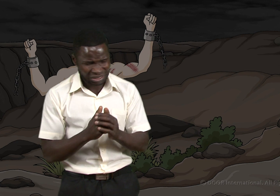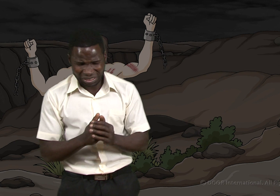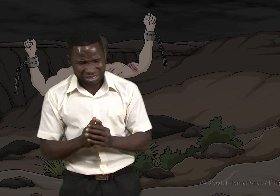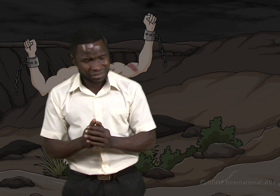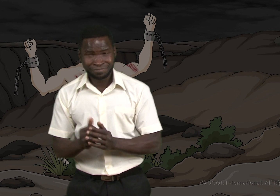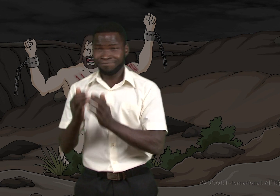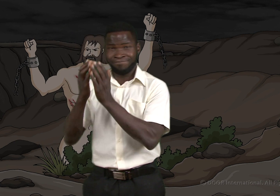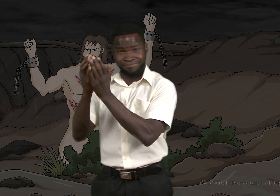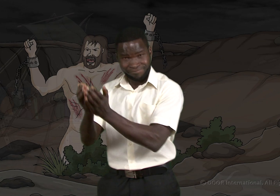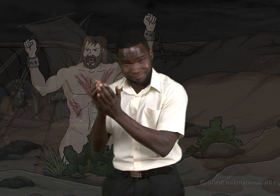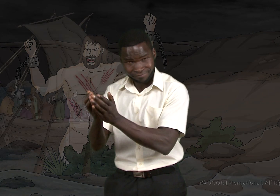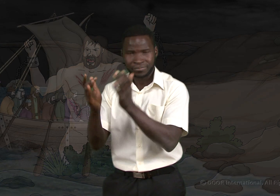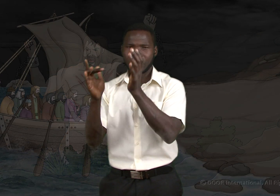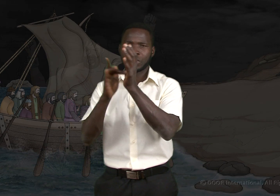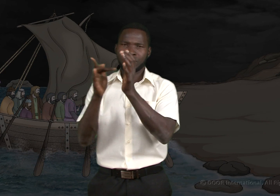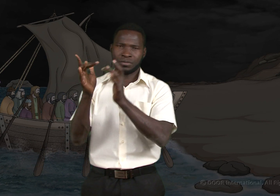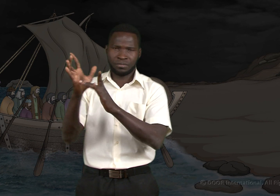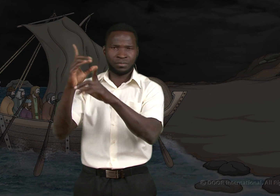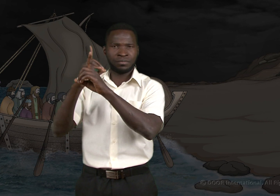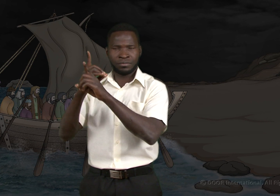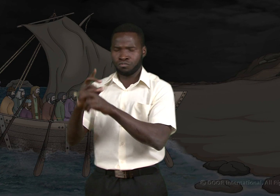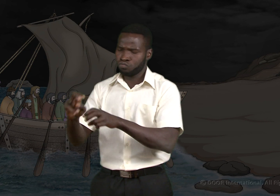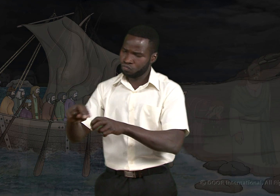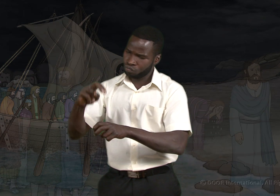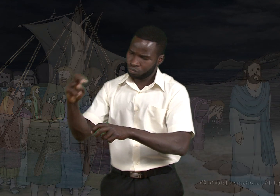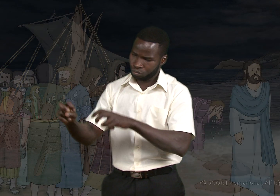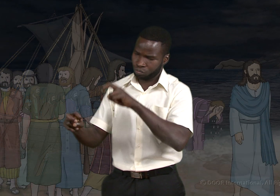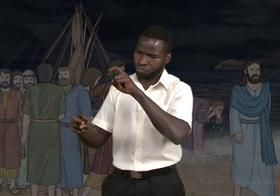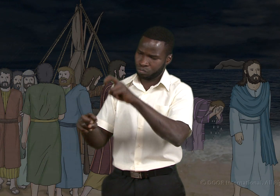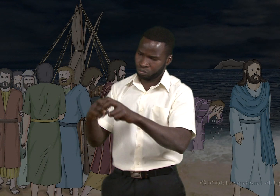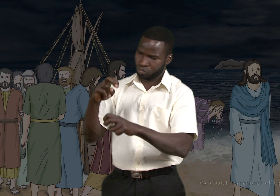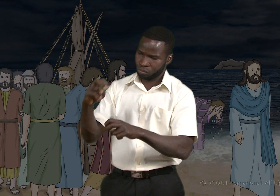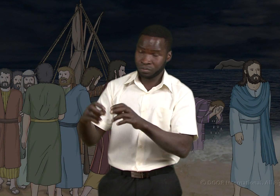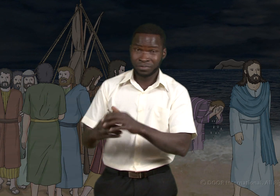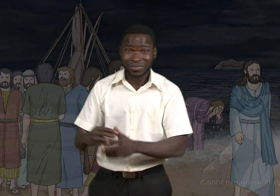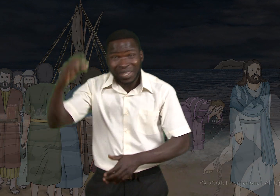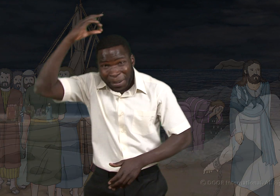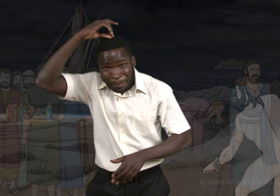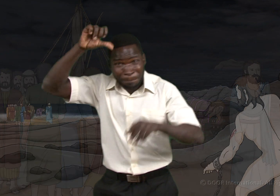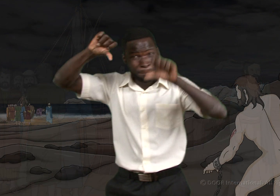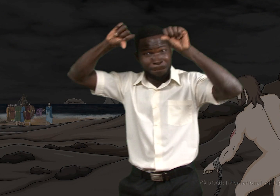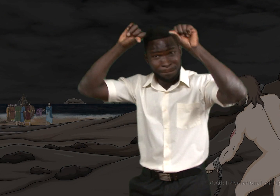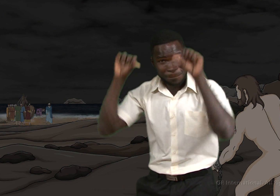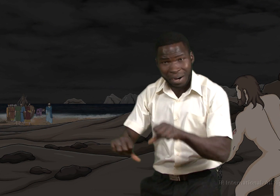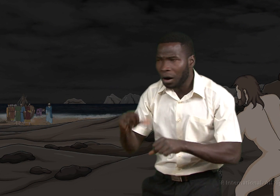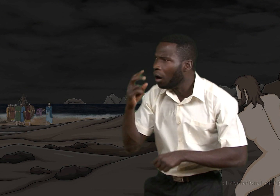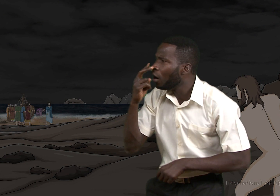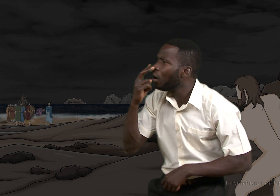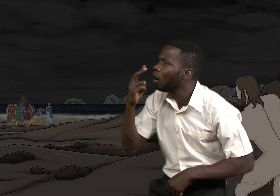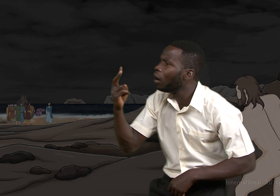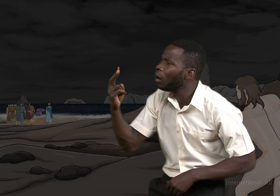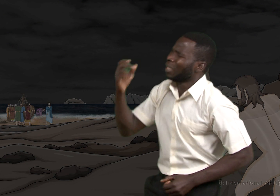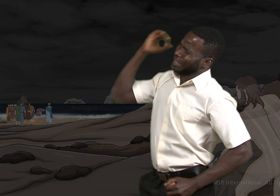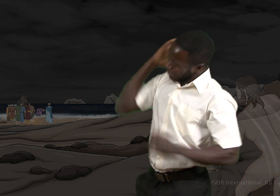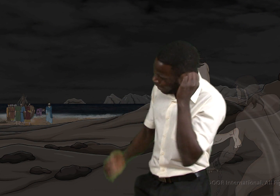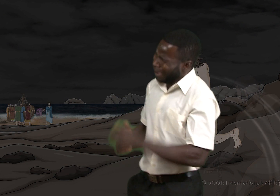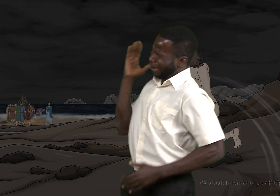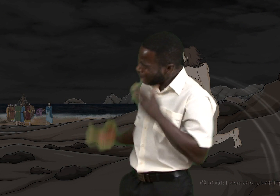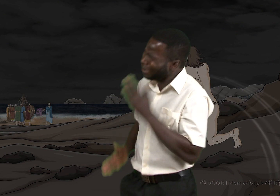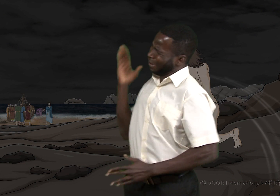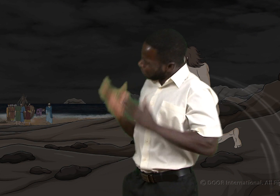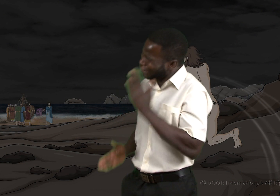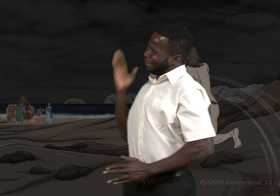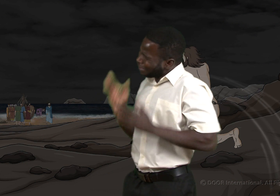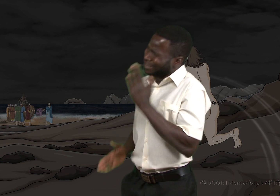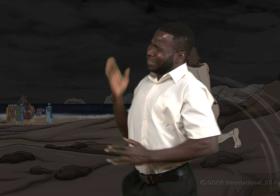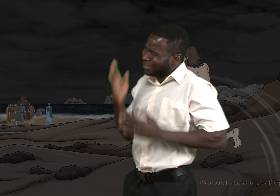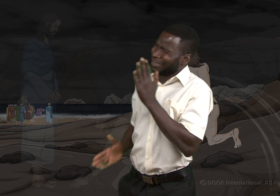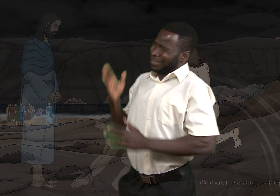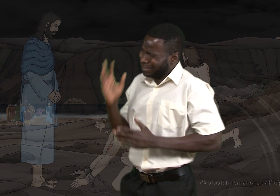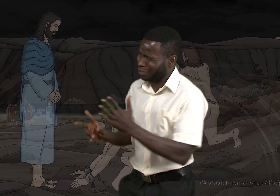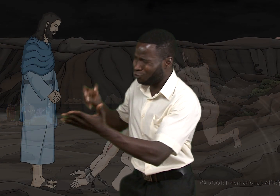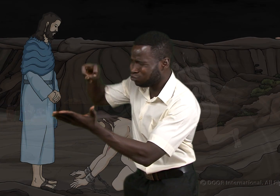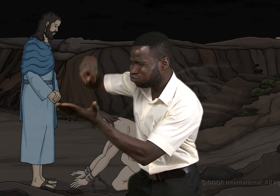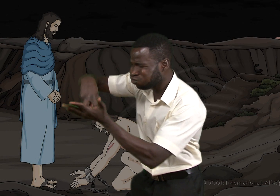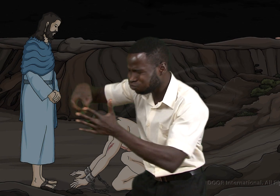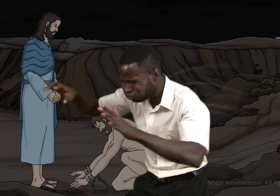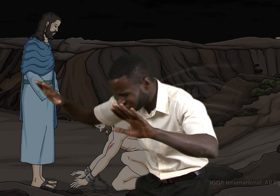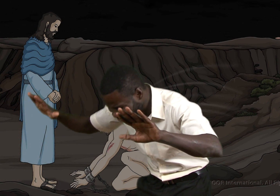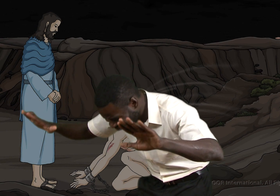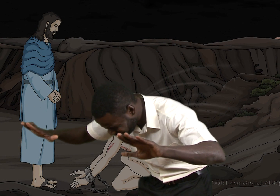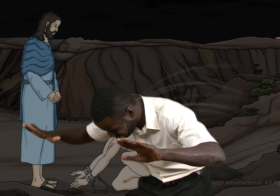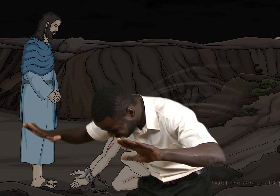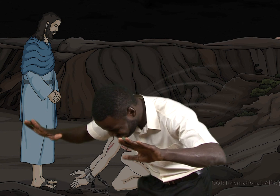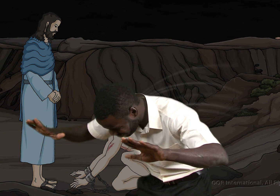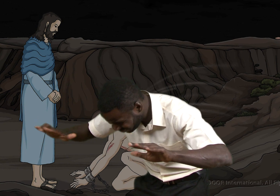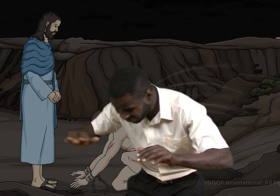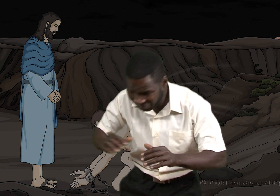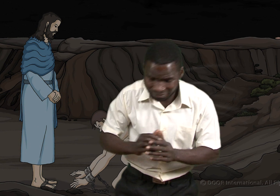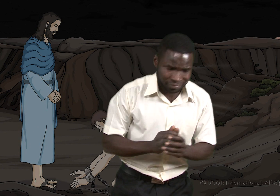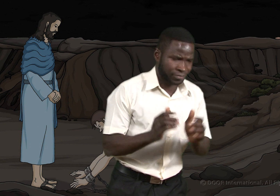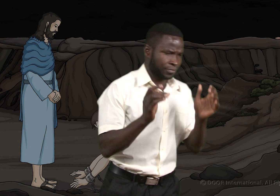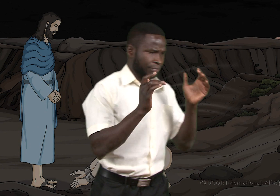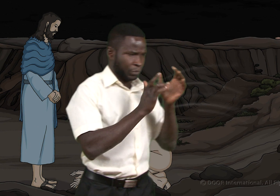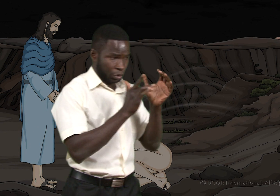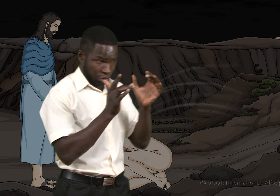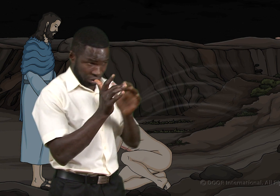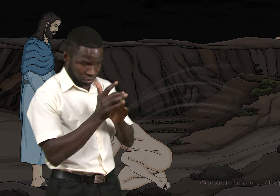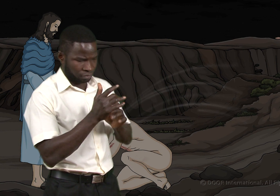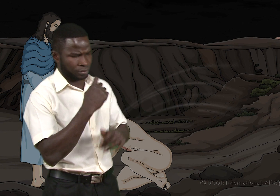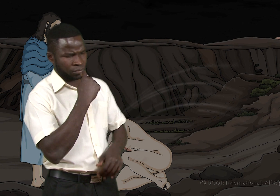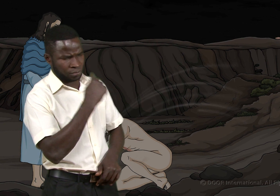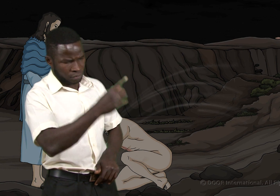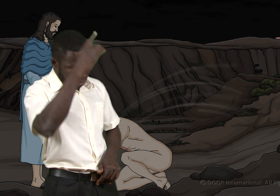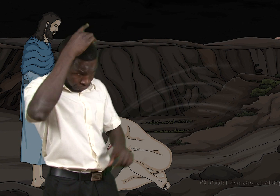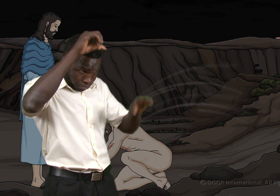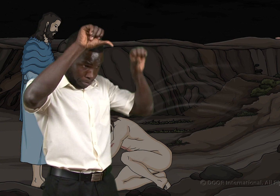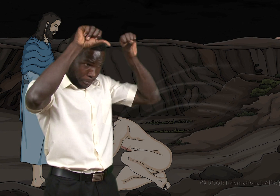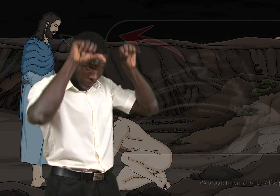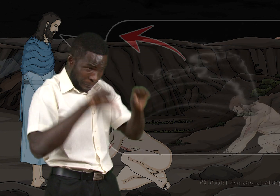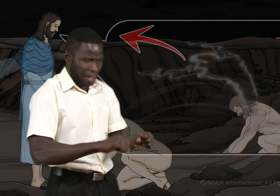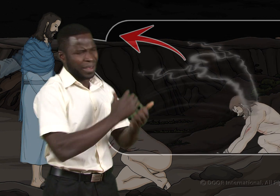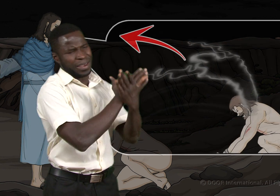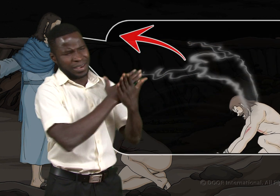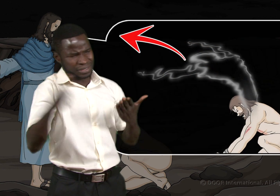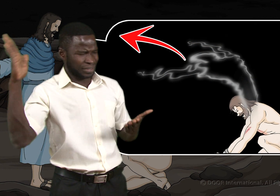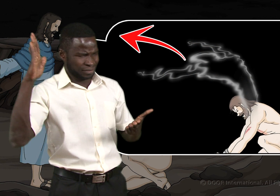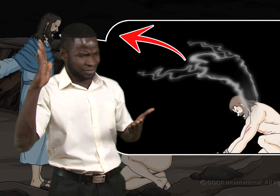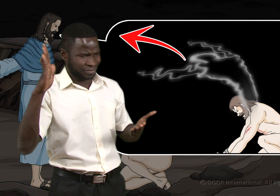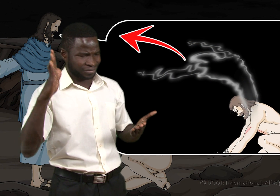When the man saw Jesus from a distance, he ran and fell on his knees before Him.